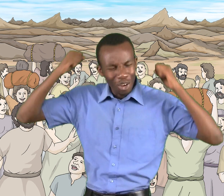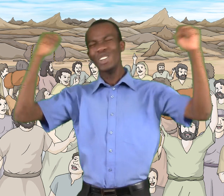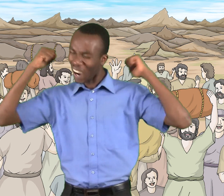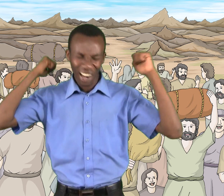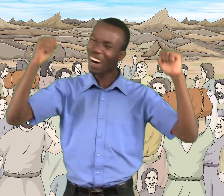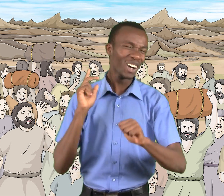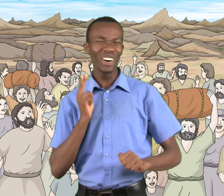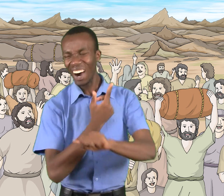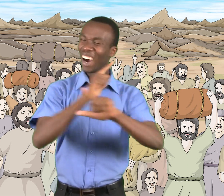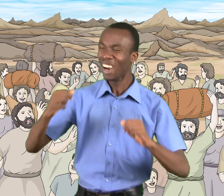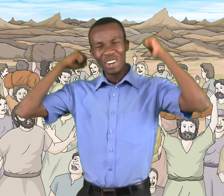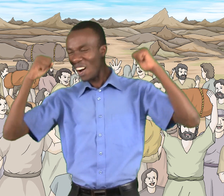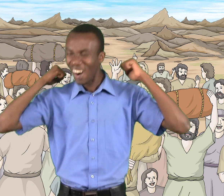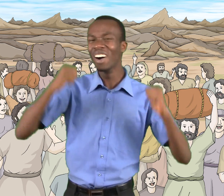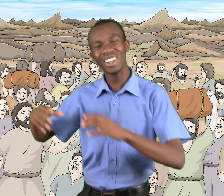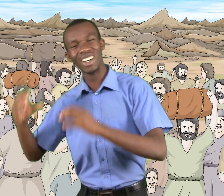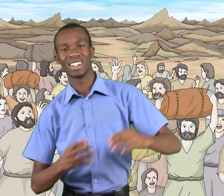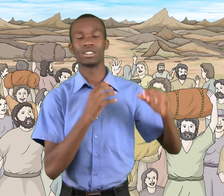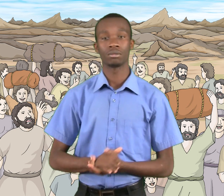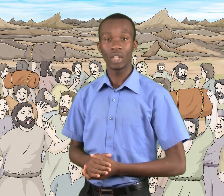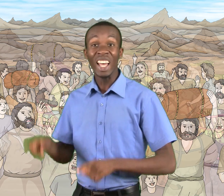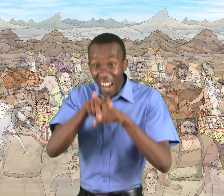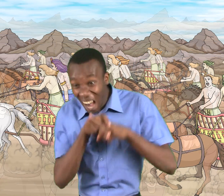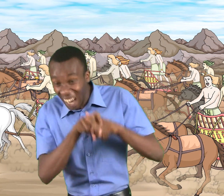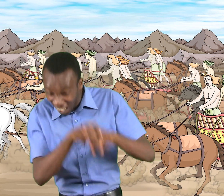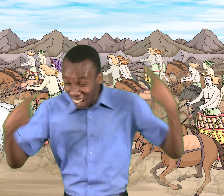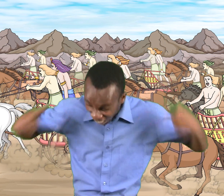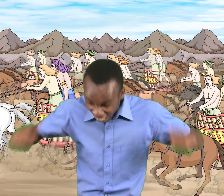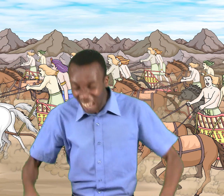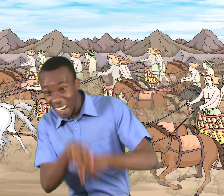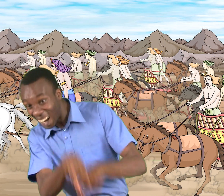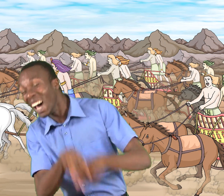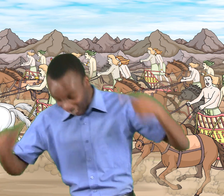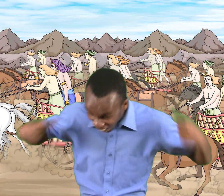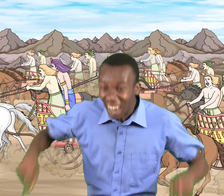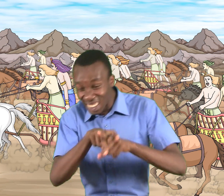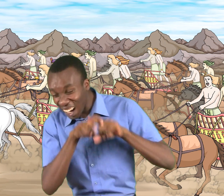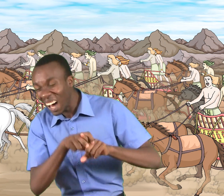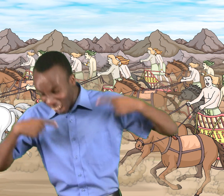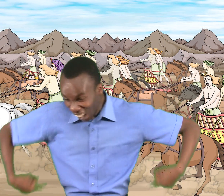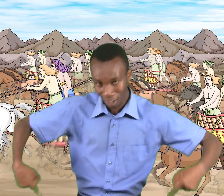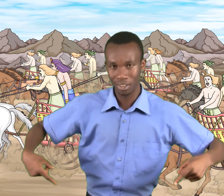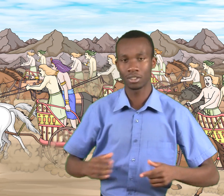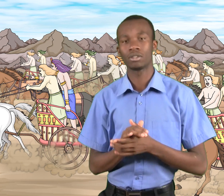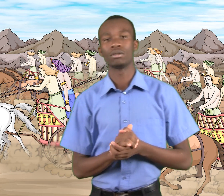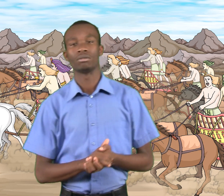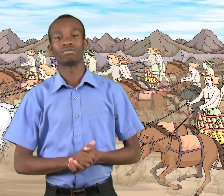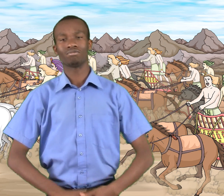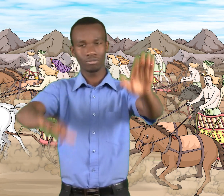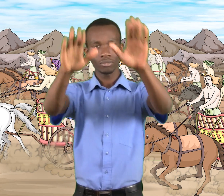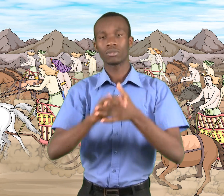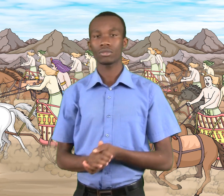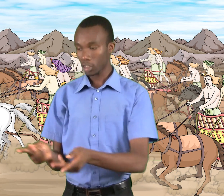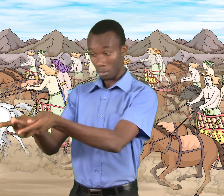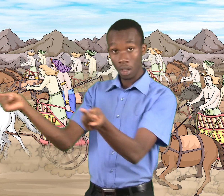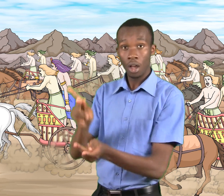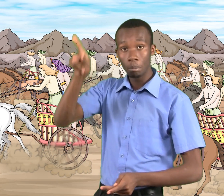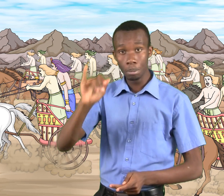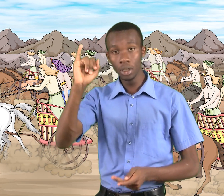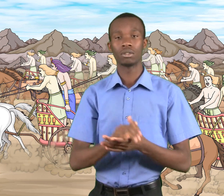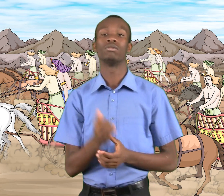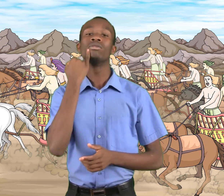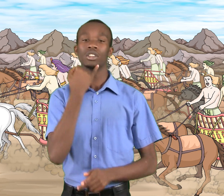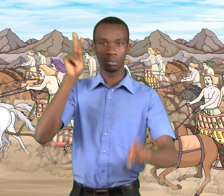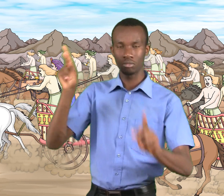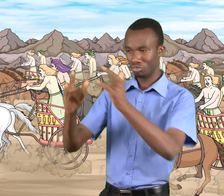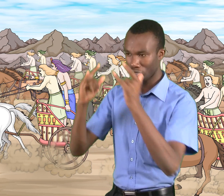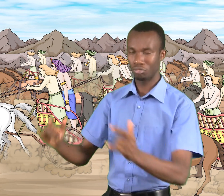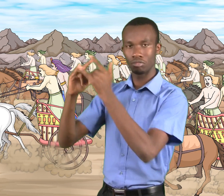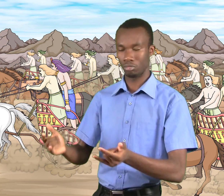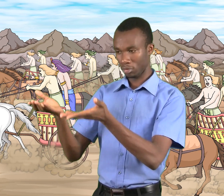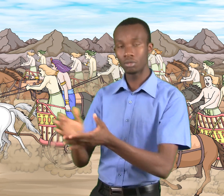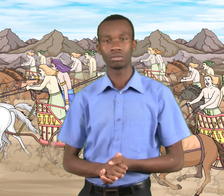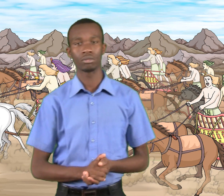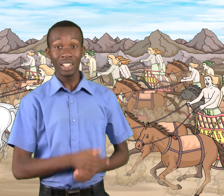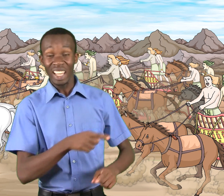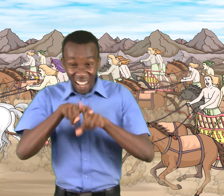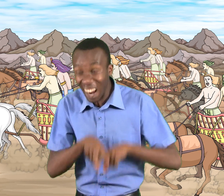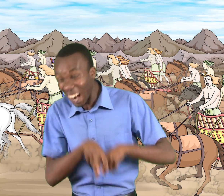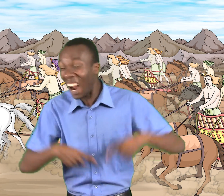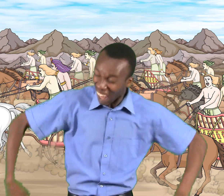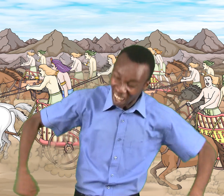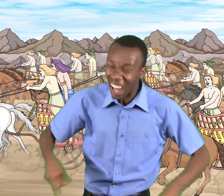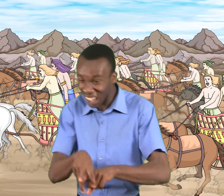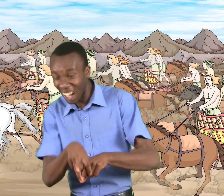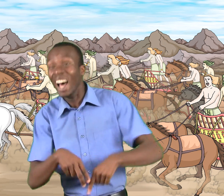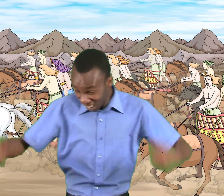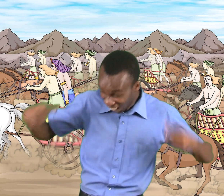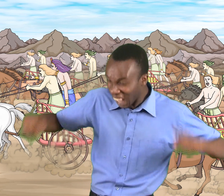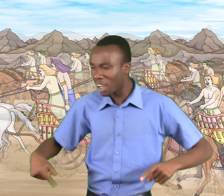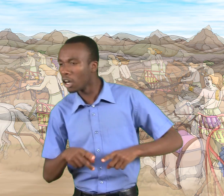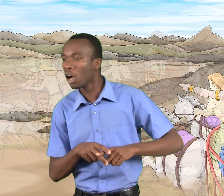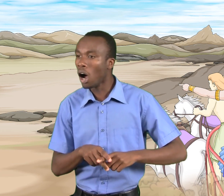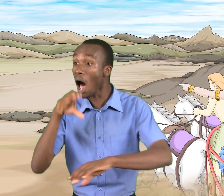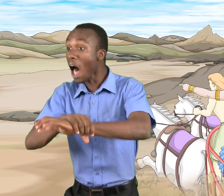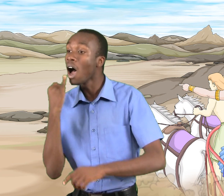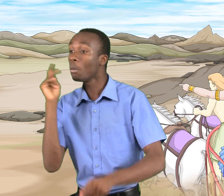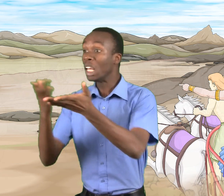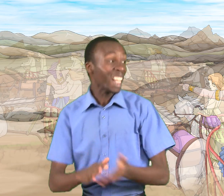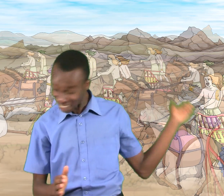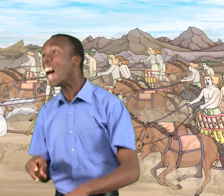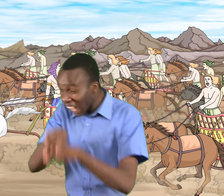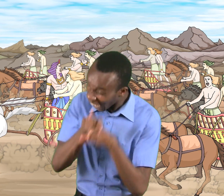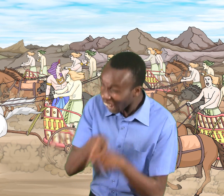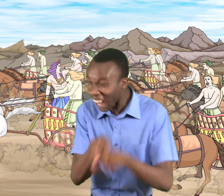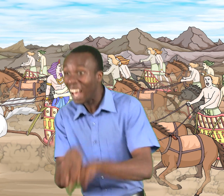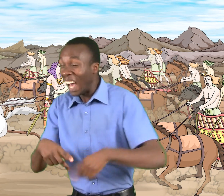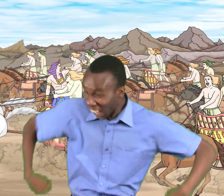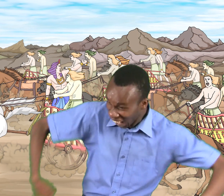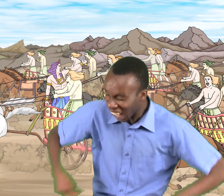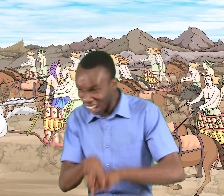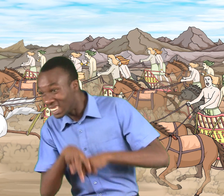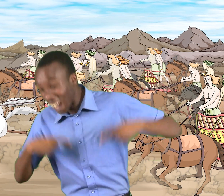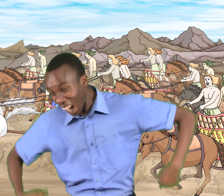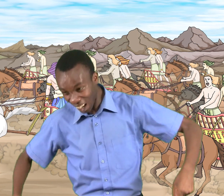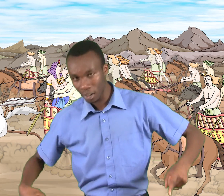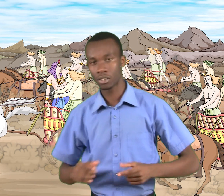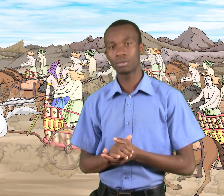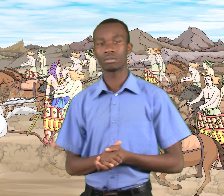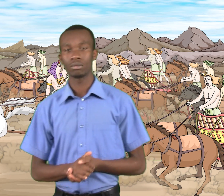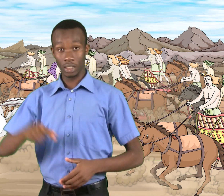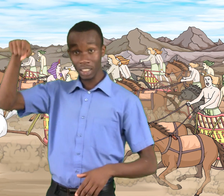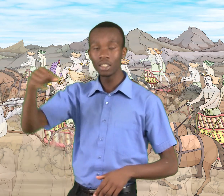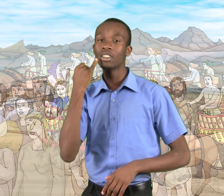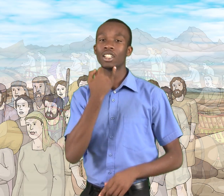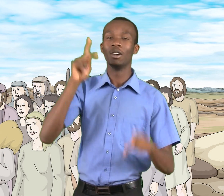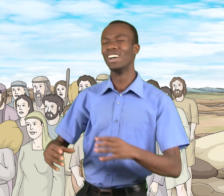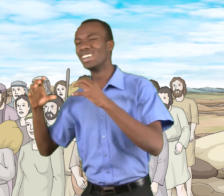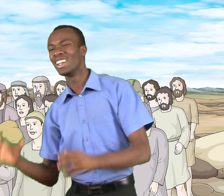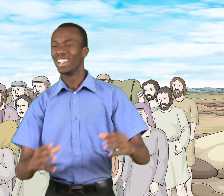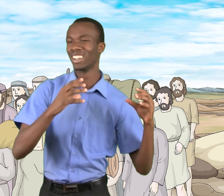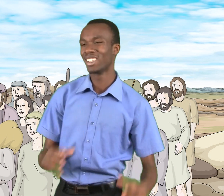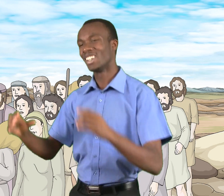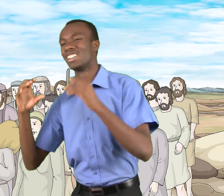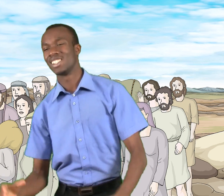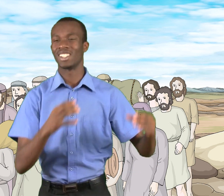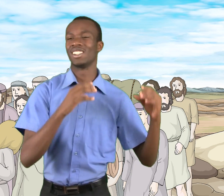The Egyptians—all Pharaoh’s horses and chariots, horsemen and troops—pursued the Israelites and overtook them as they camped by the sea near Pi-hahiroth, opposite Baal-zephon.